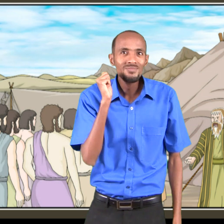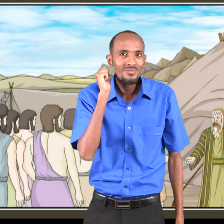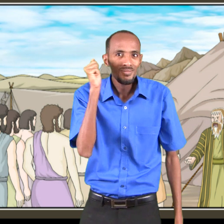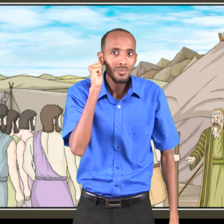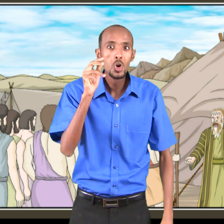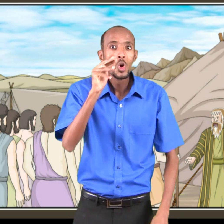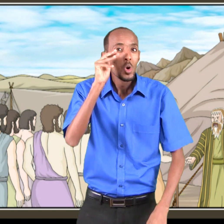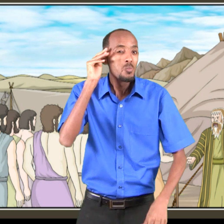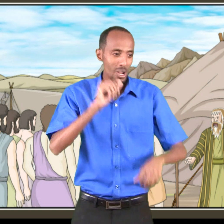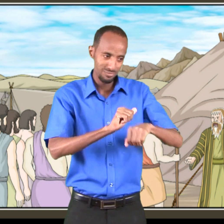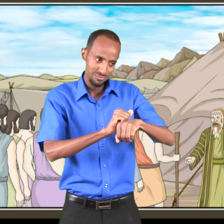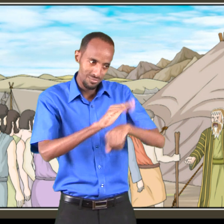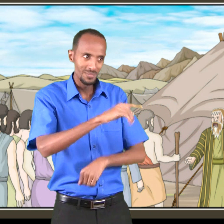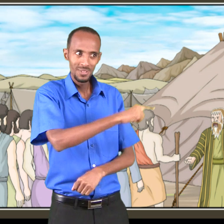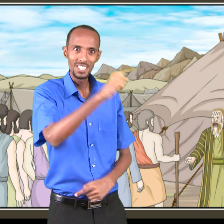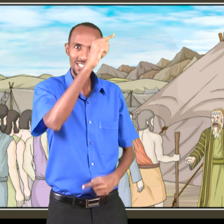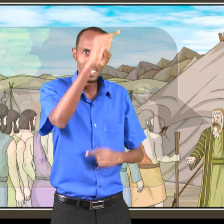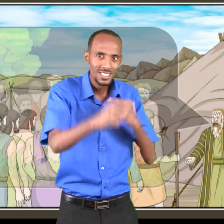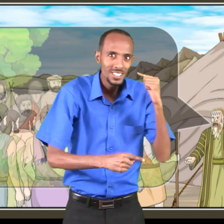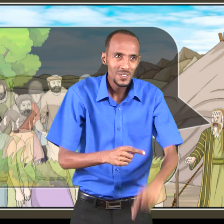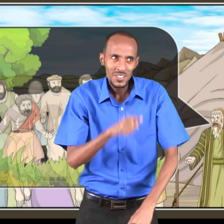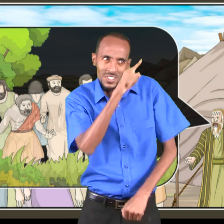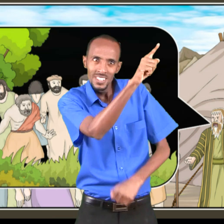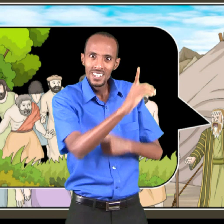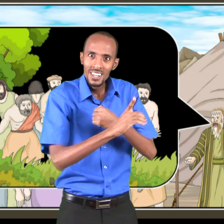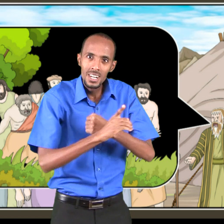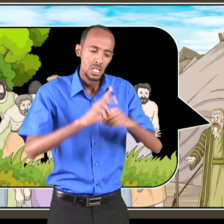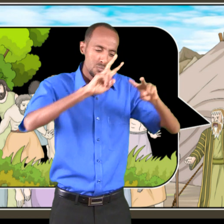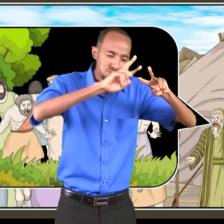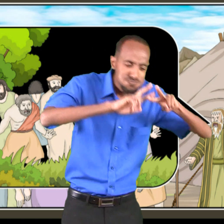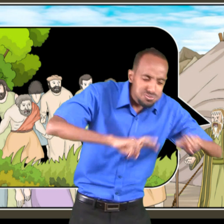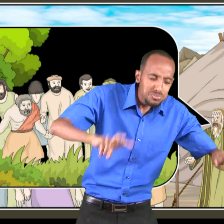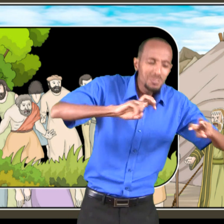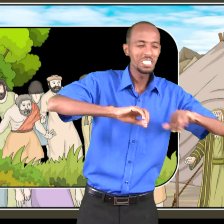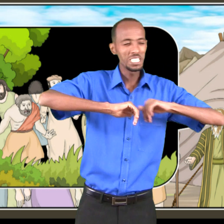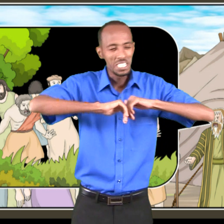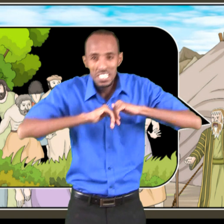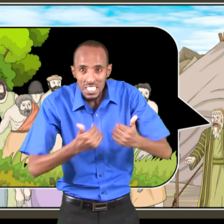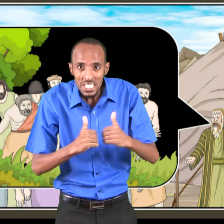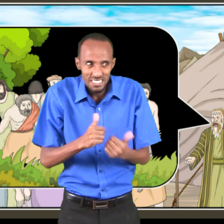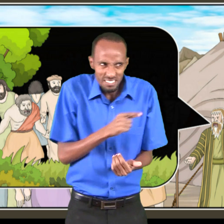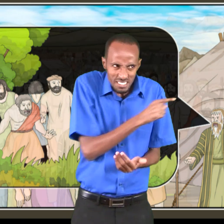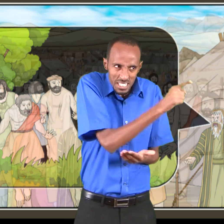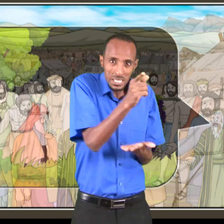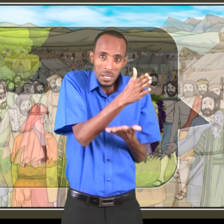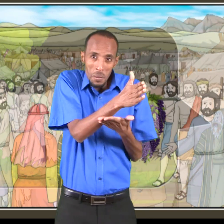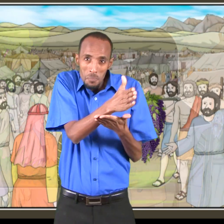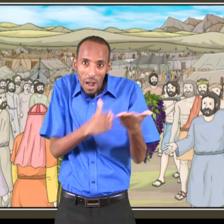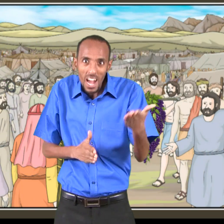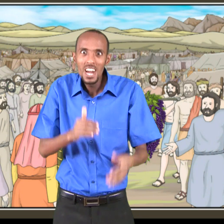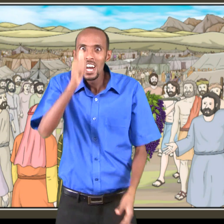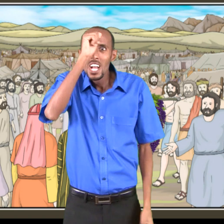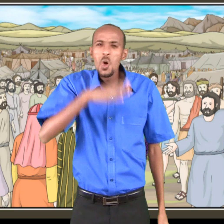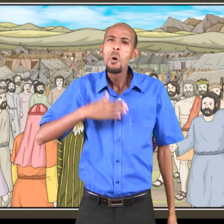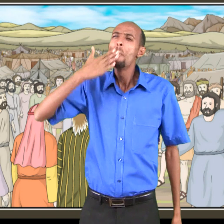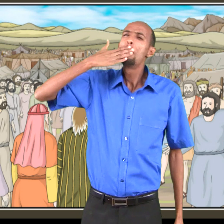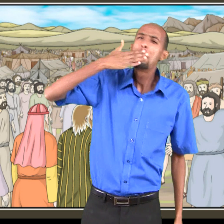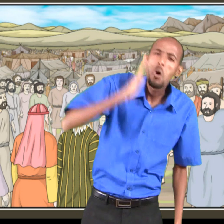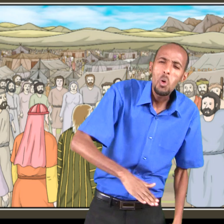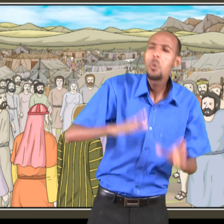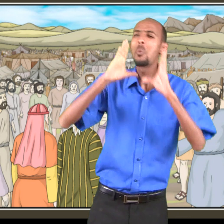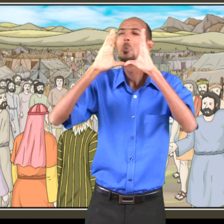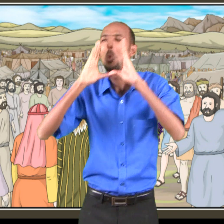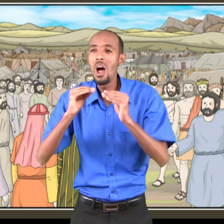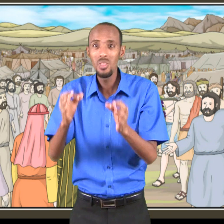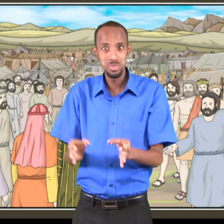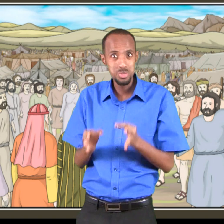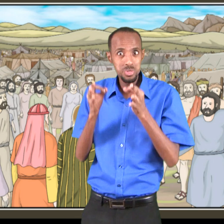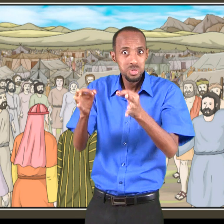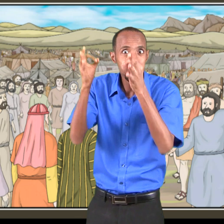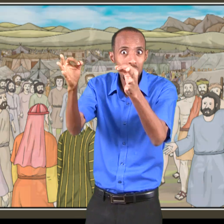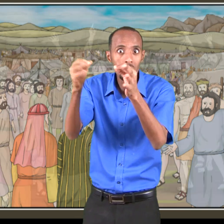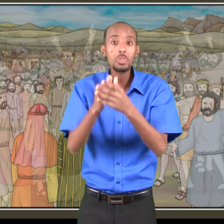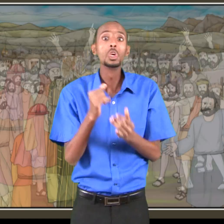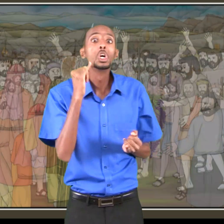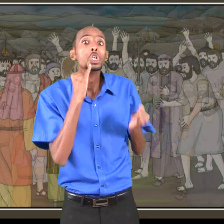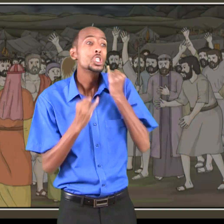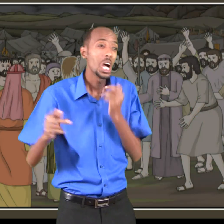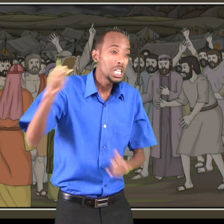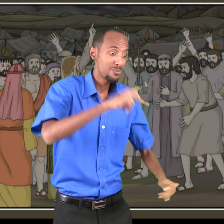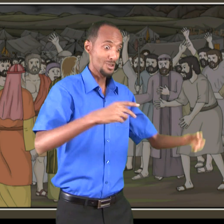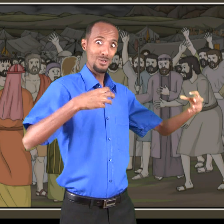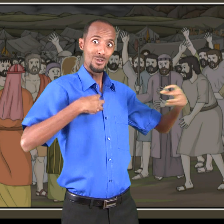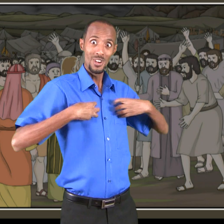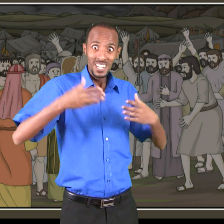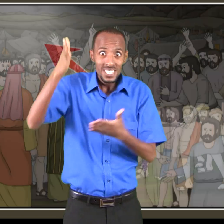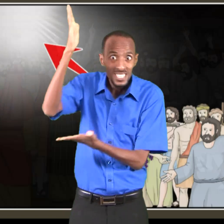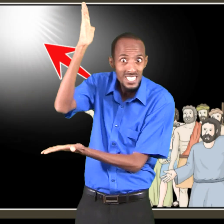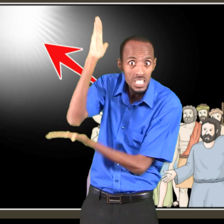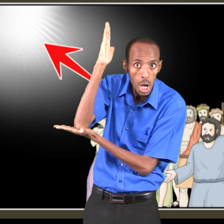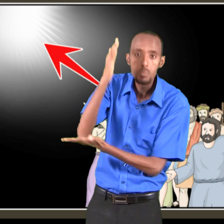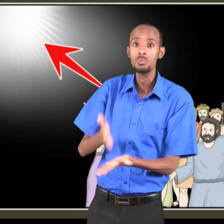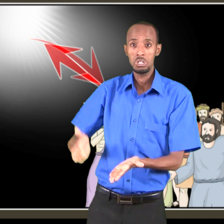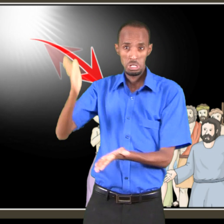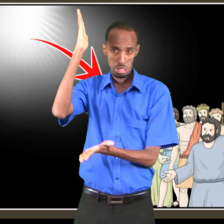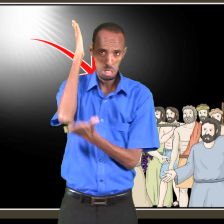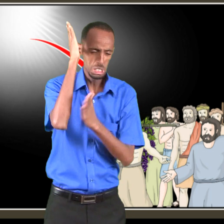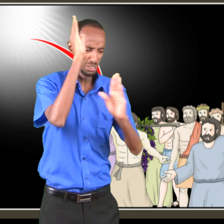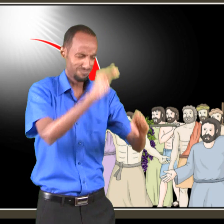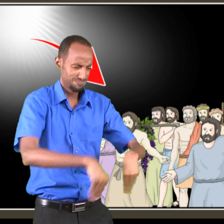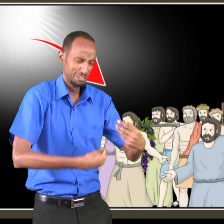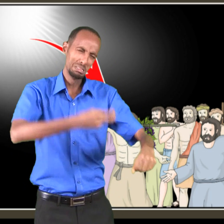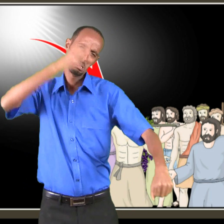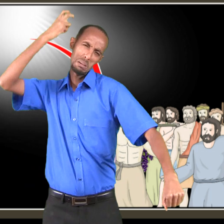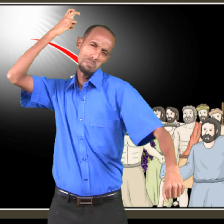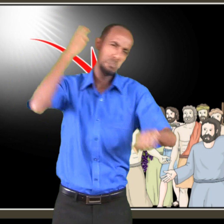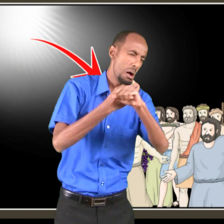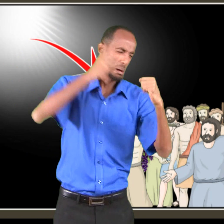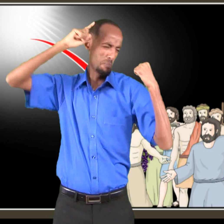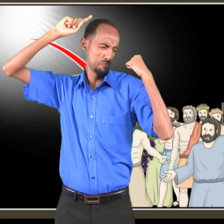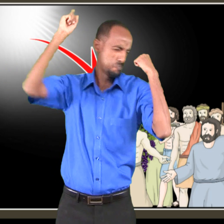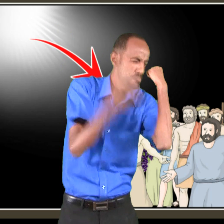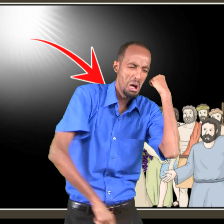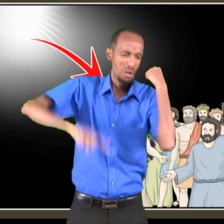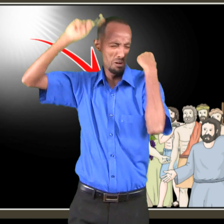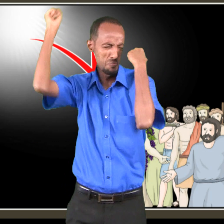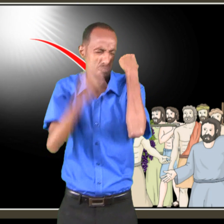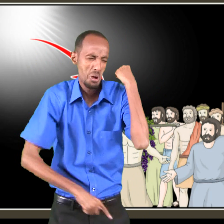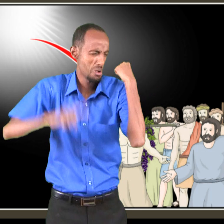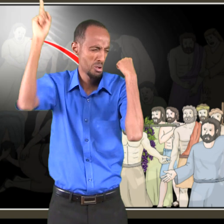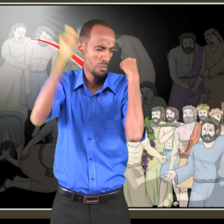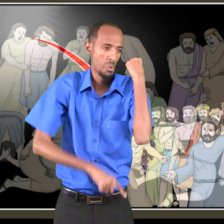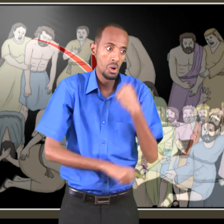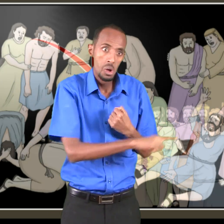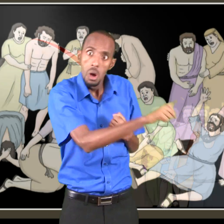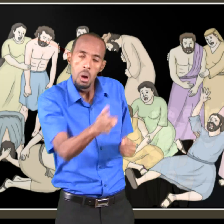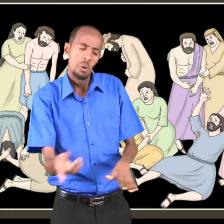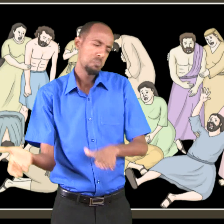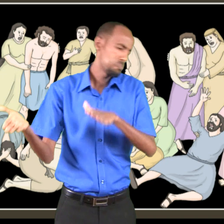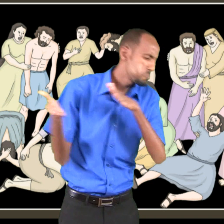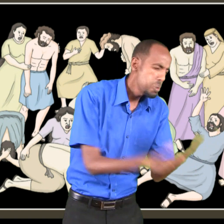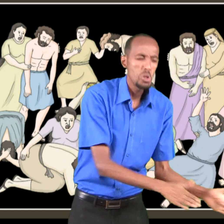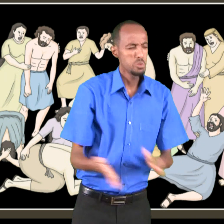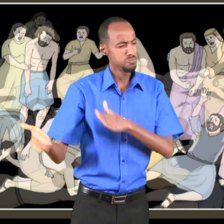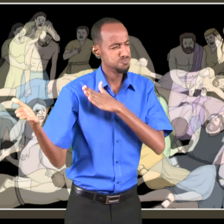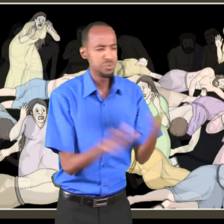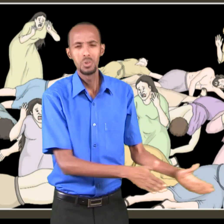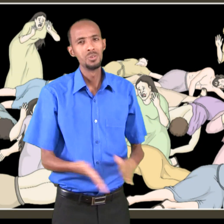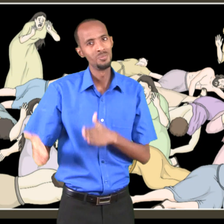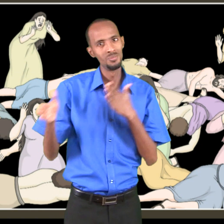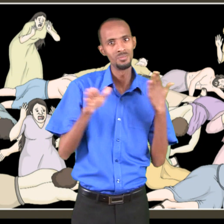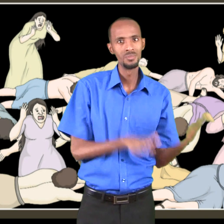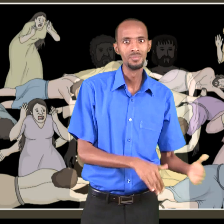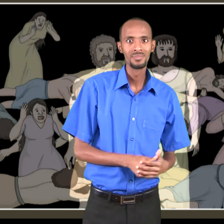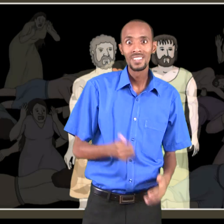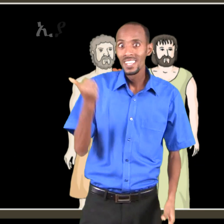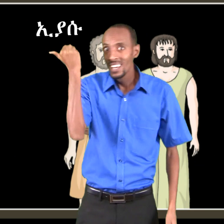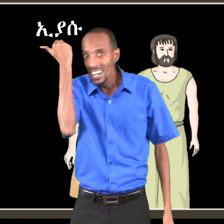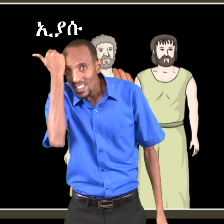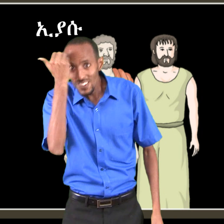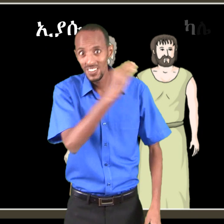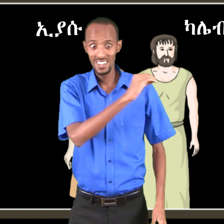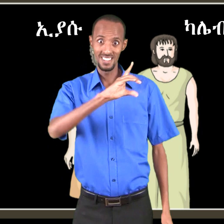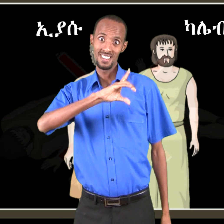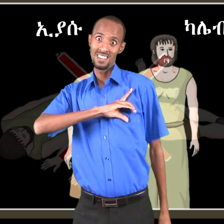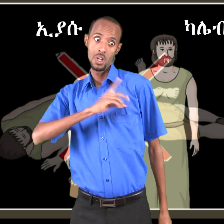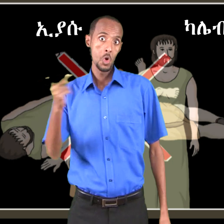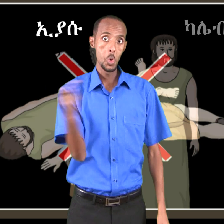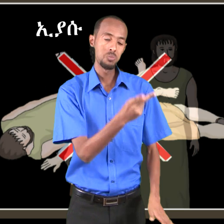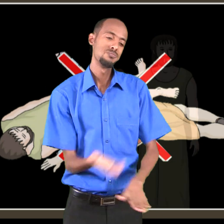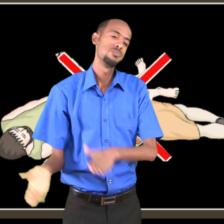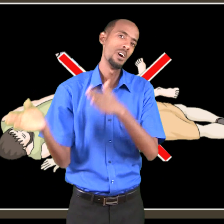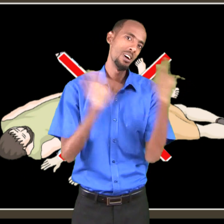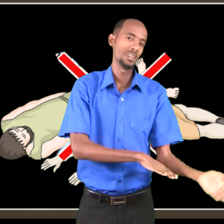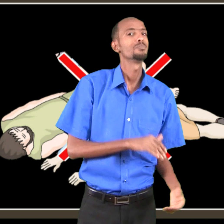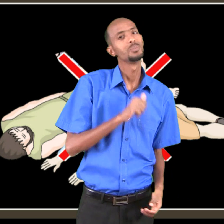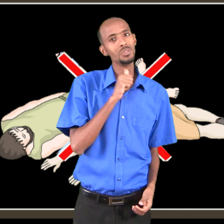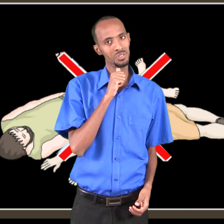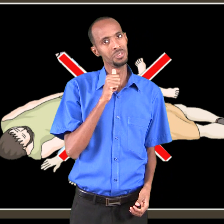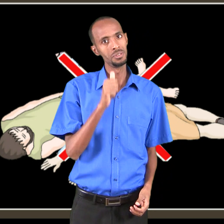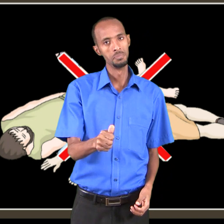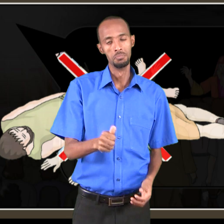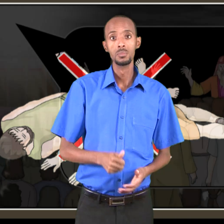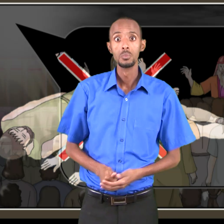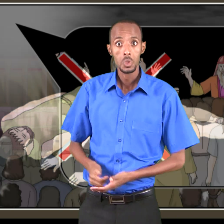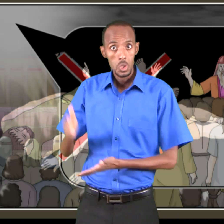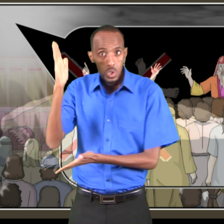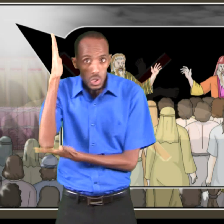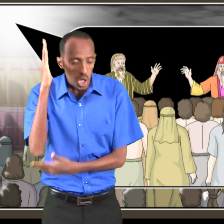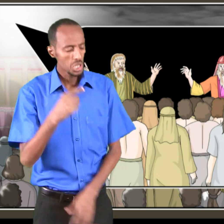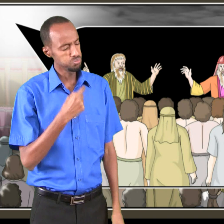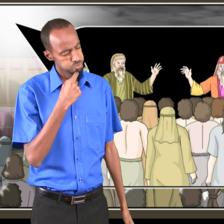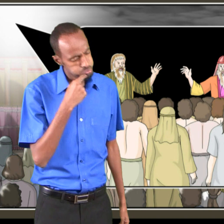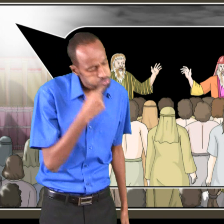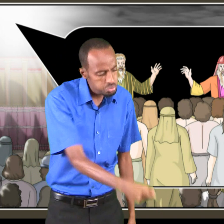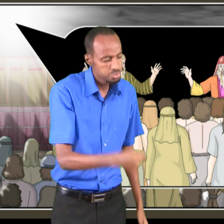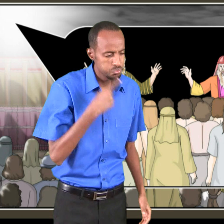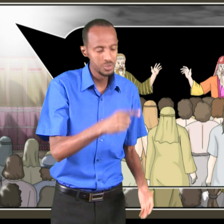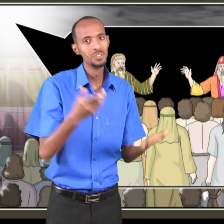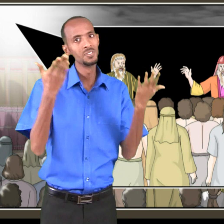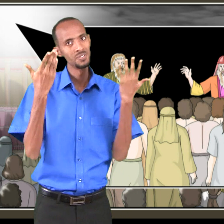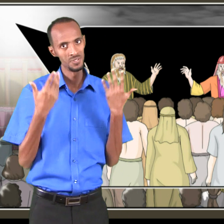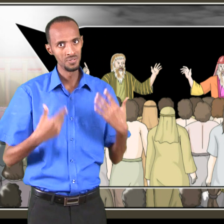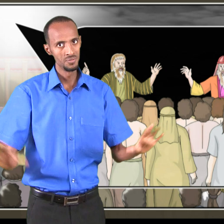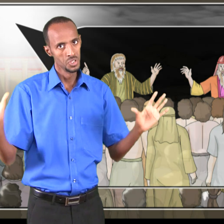So the men Moses had sent to spy out the land, who had returned and made the whole congregation grumble against him by bringing out a bad report about the land— those men who had brought out the bad report about the land—were struck down by a plague before the LORD. Of those men who had gone to spy out the land, only Joshua son of Nun and Caleb son of Jephunneh remained alive.